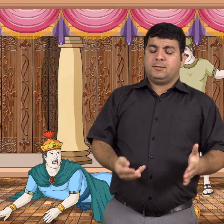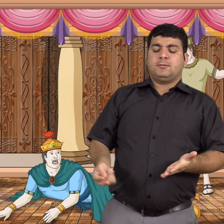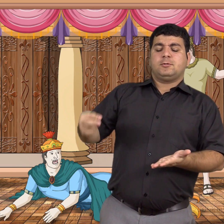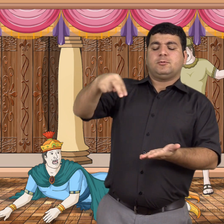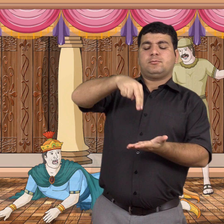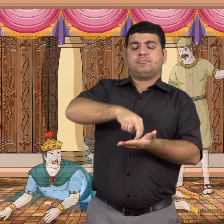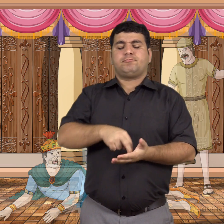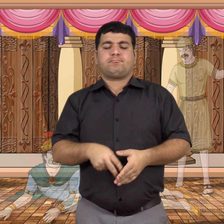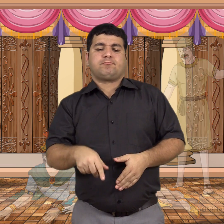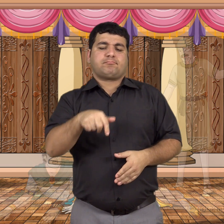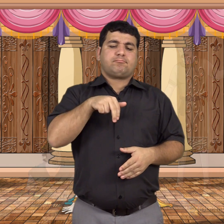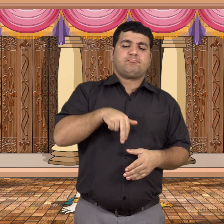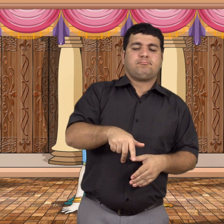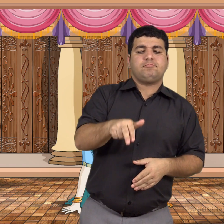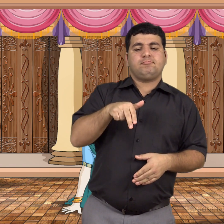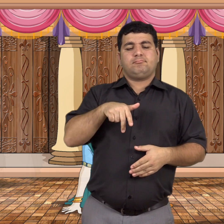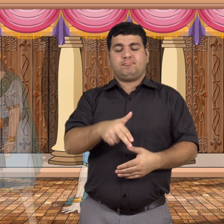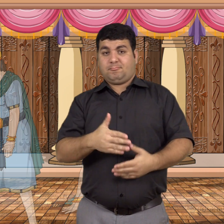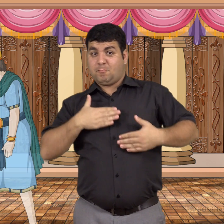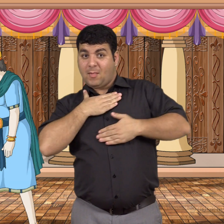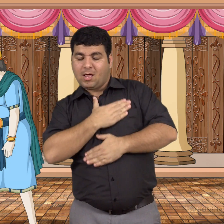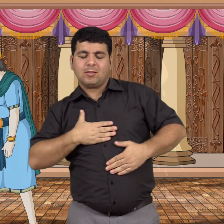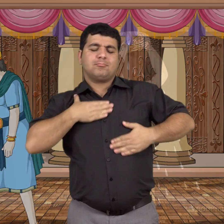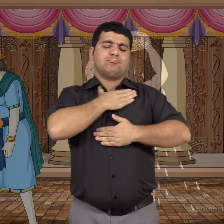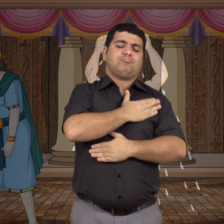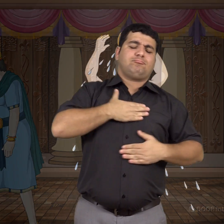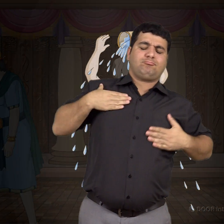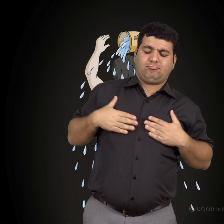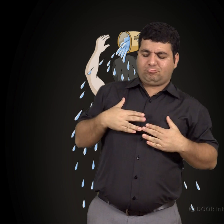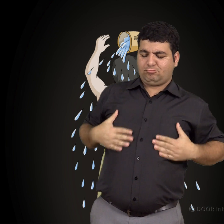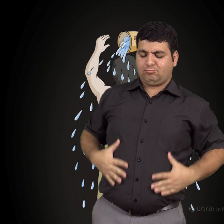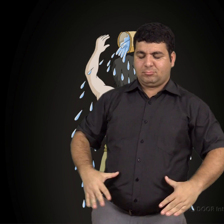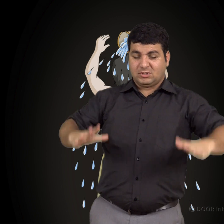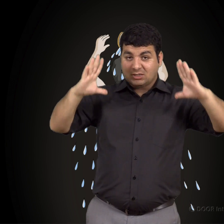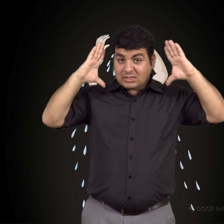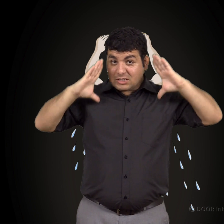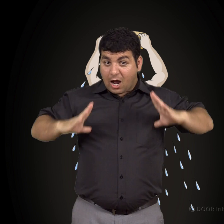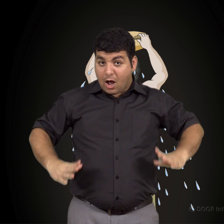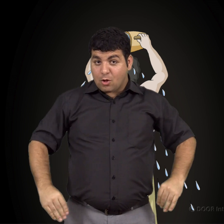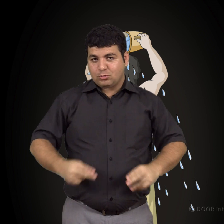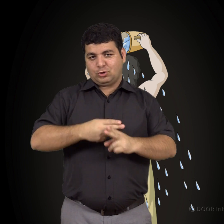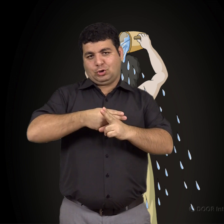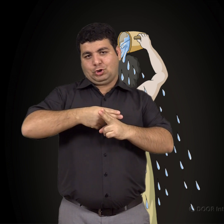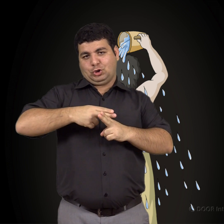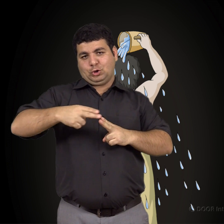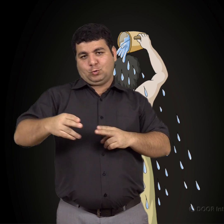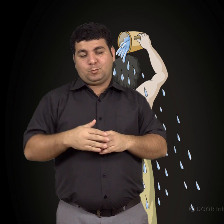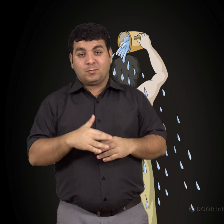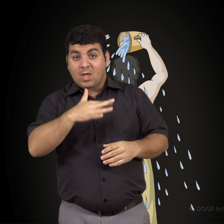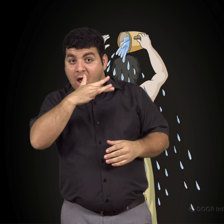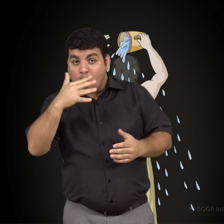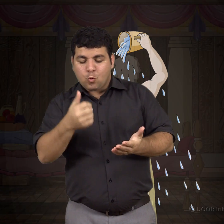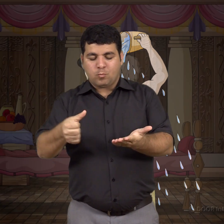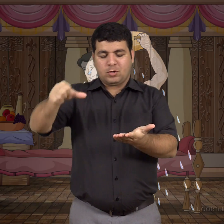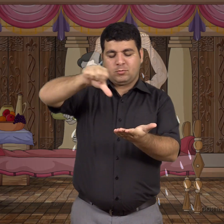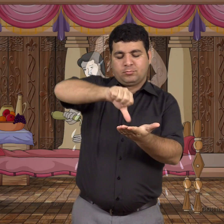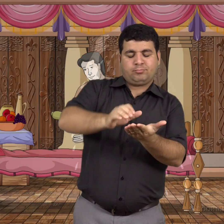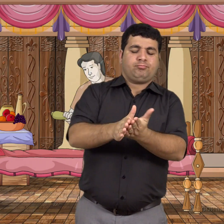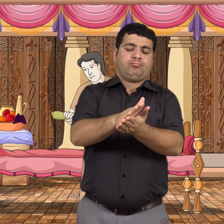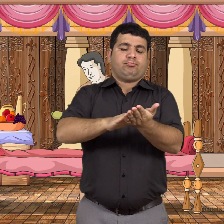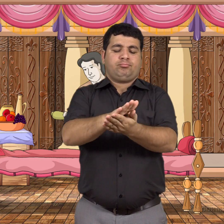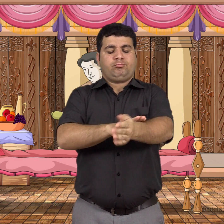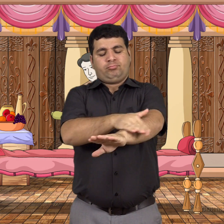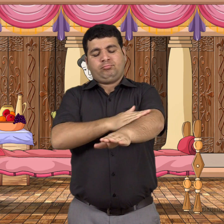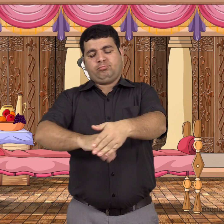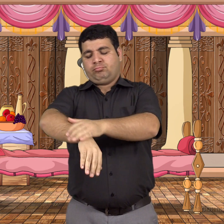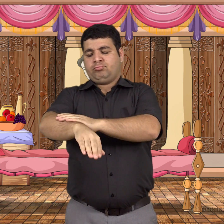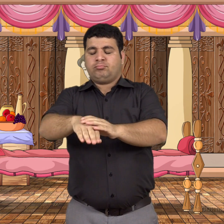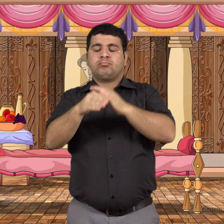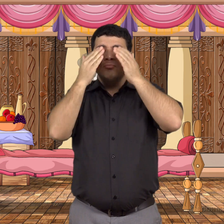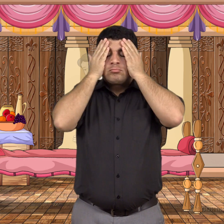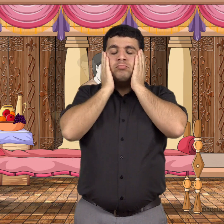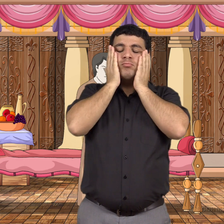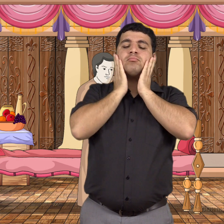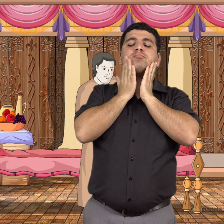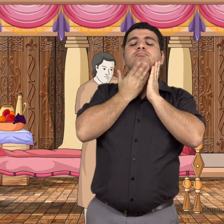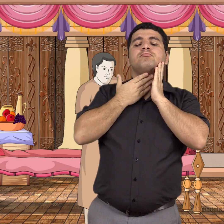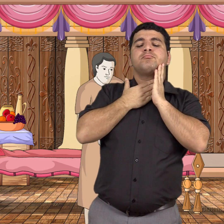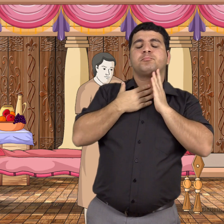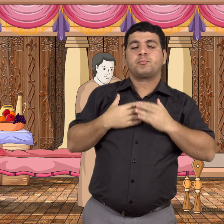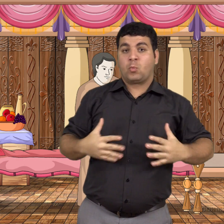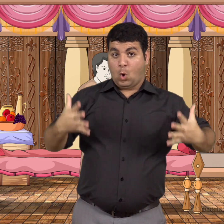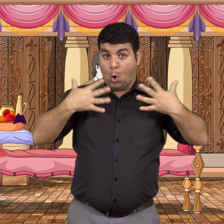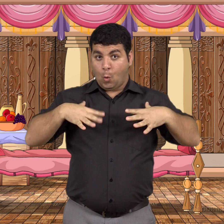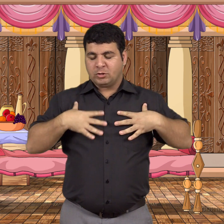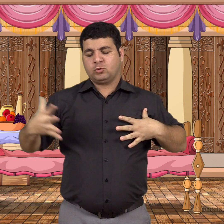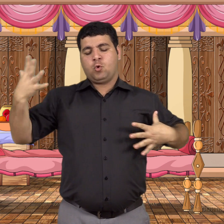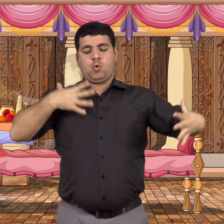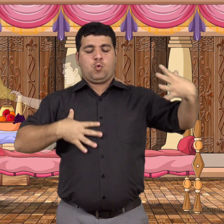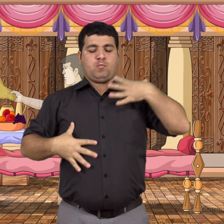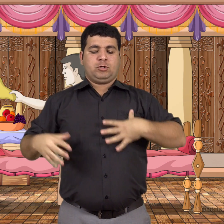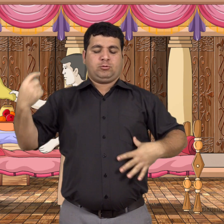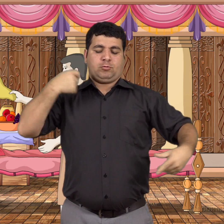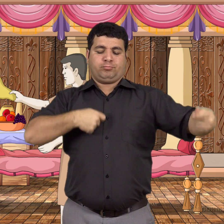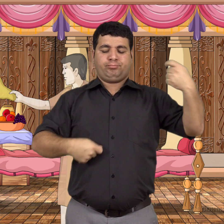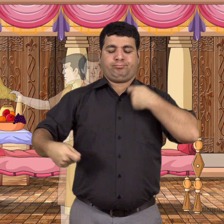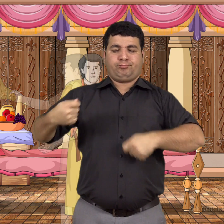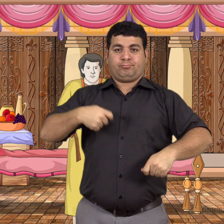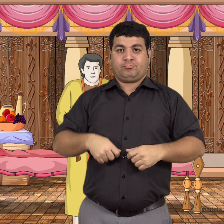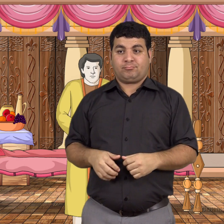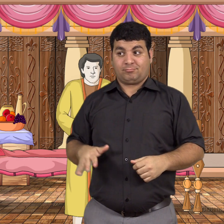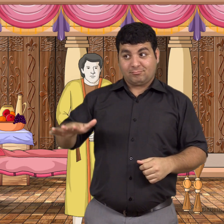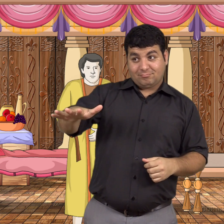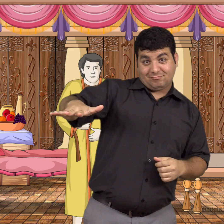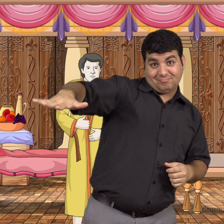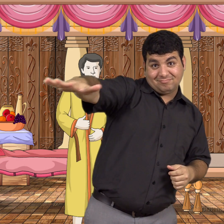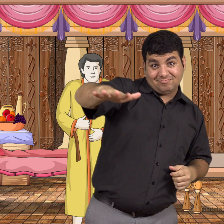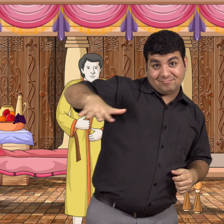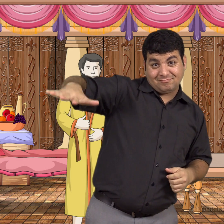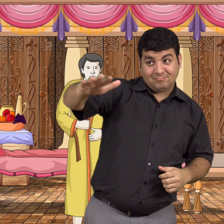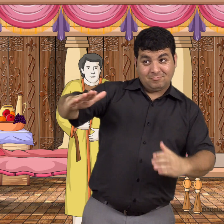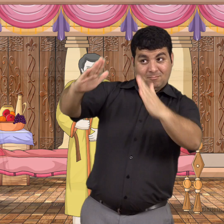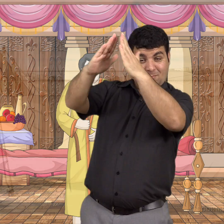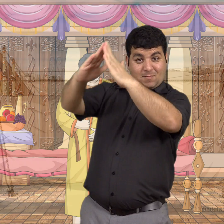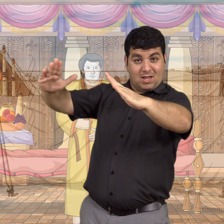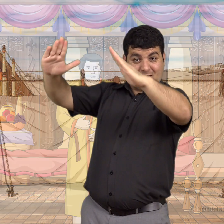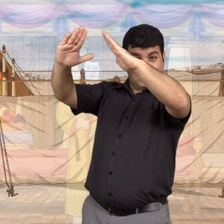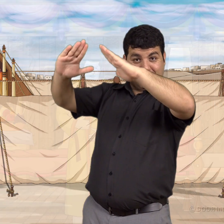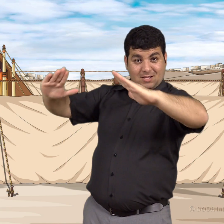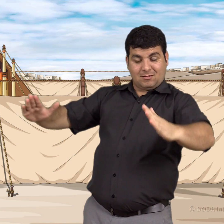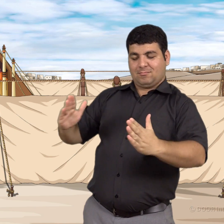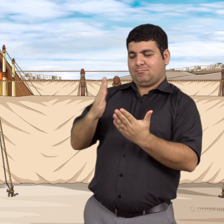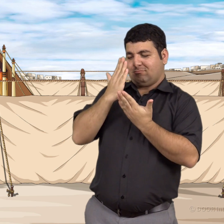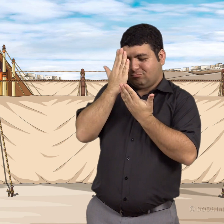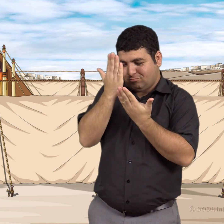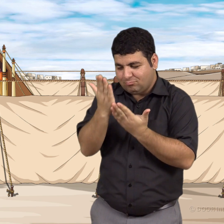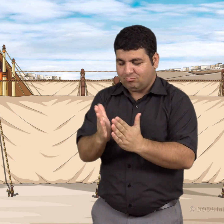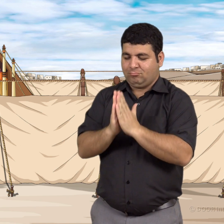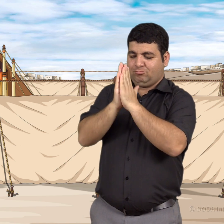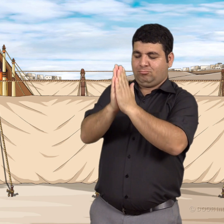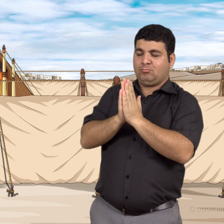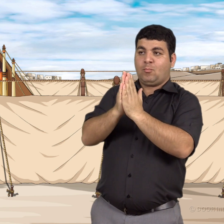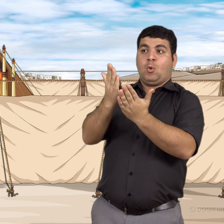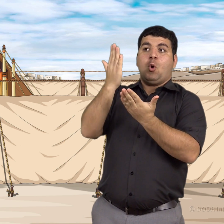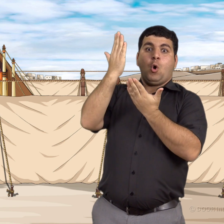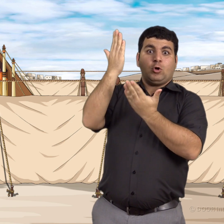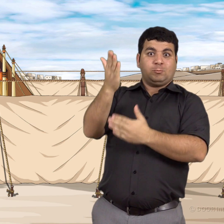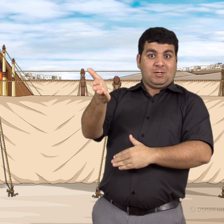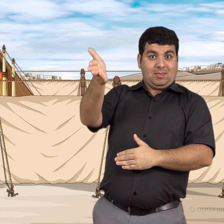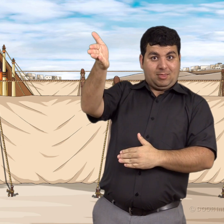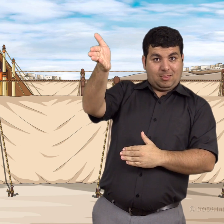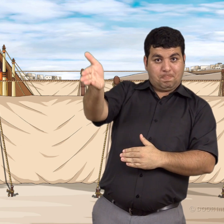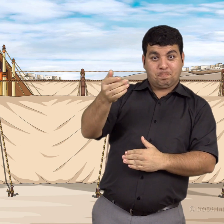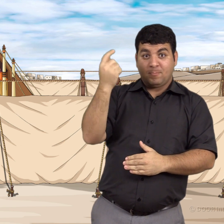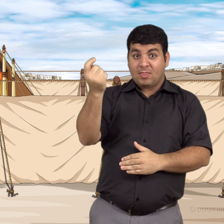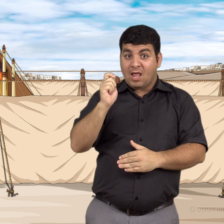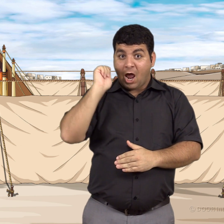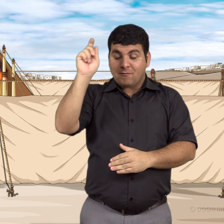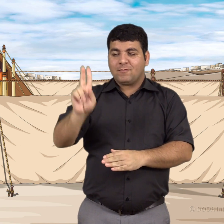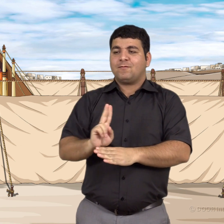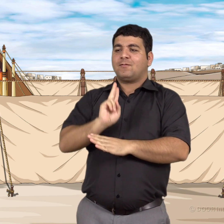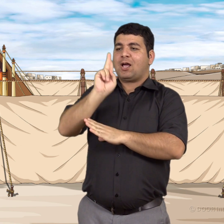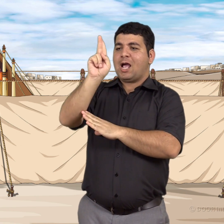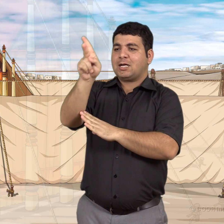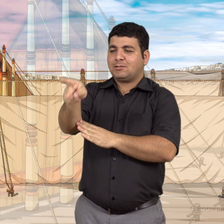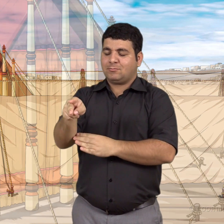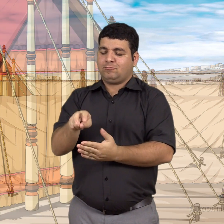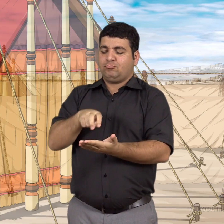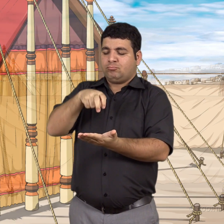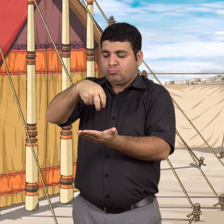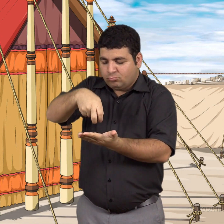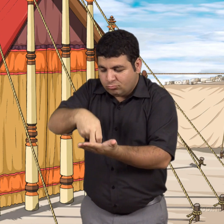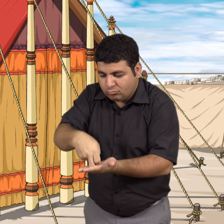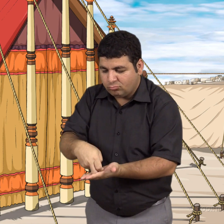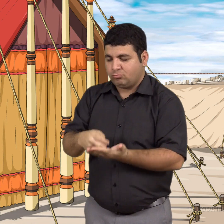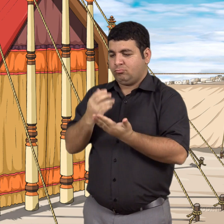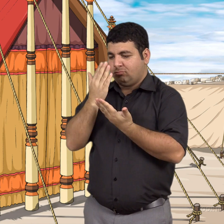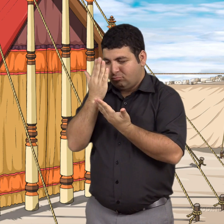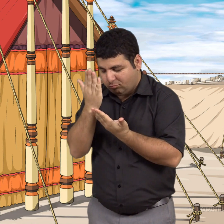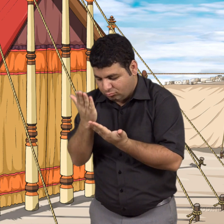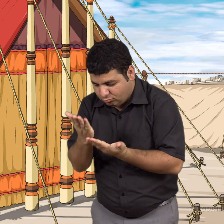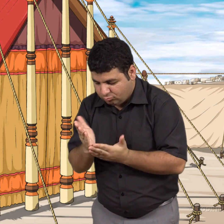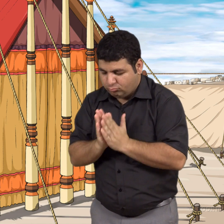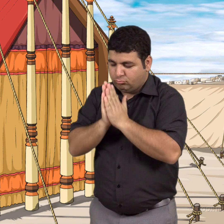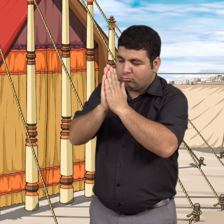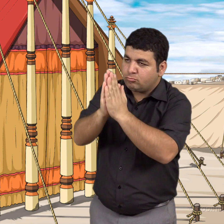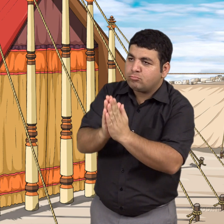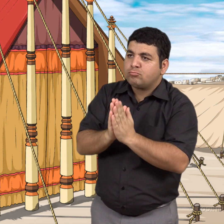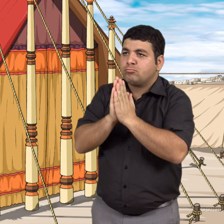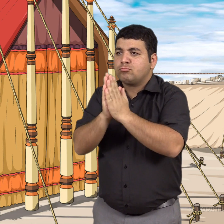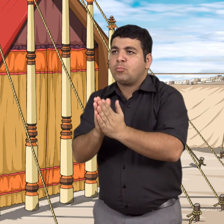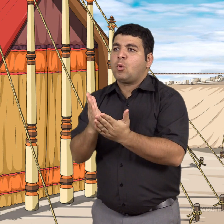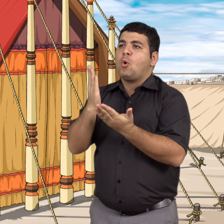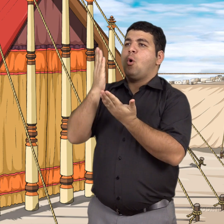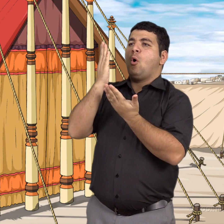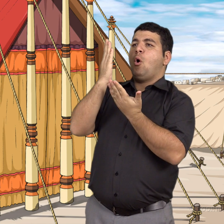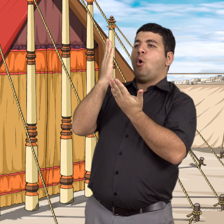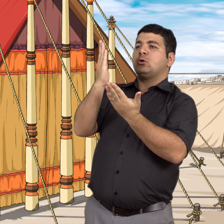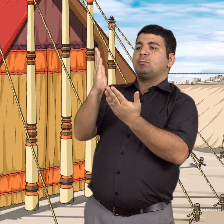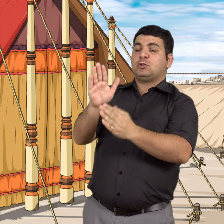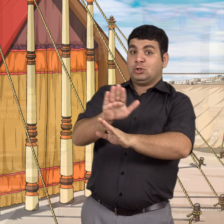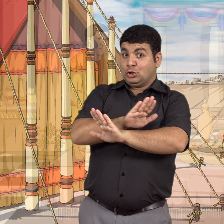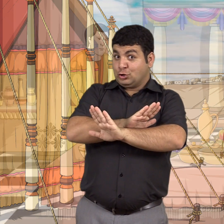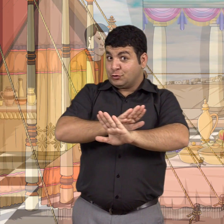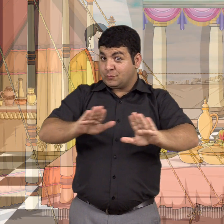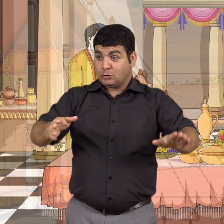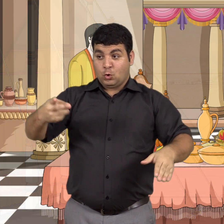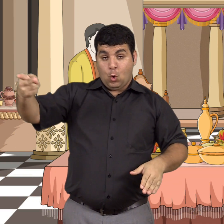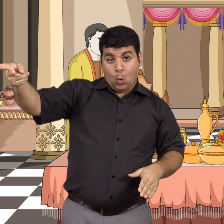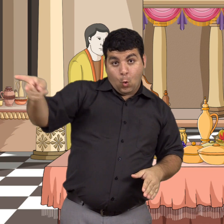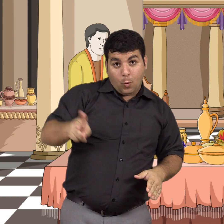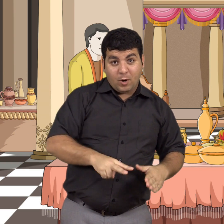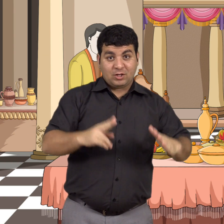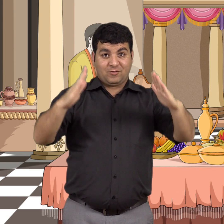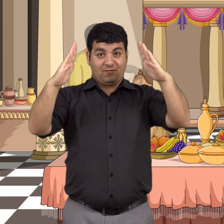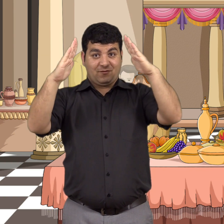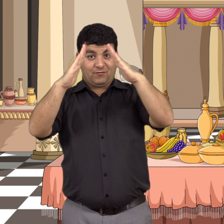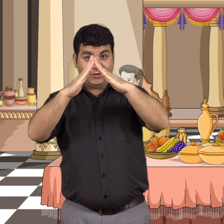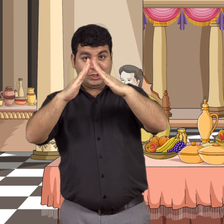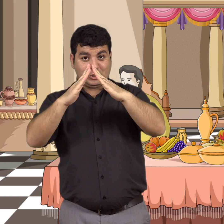Then David got up from the ground, washed and anointed himself, changed his clothes, and went into the house of the LORD and worshiped.